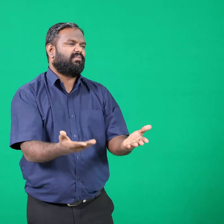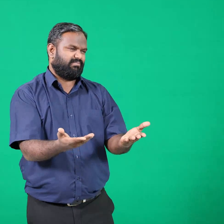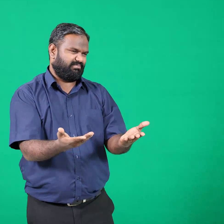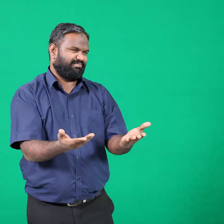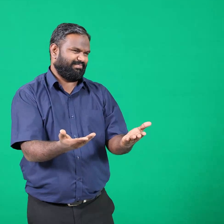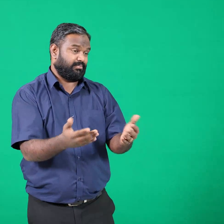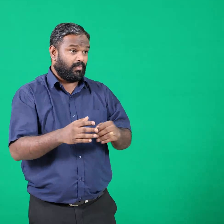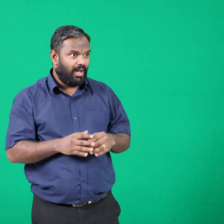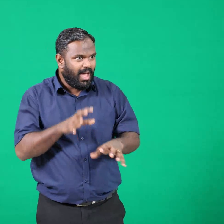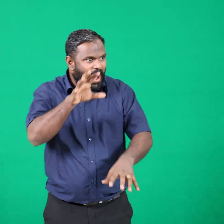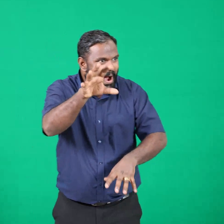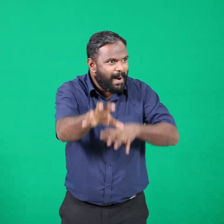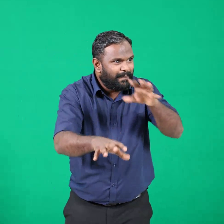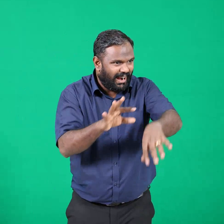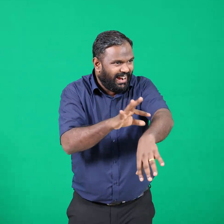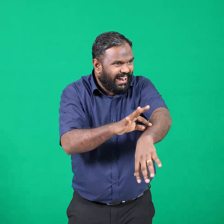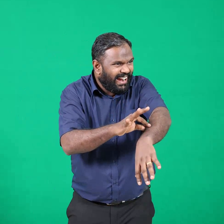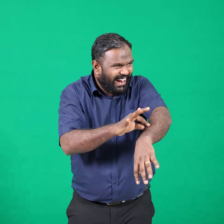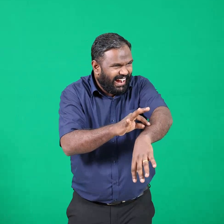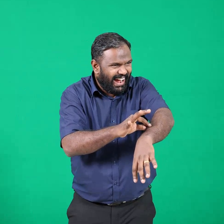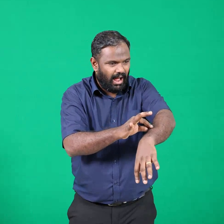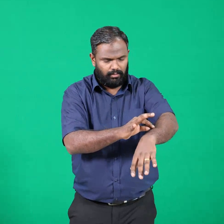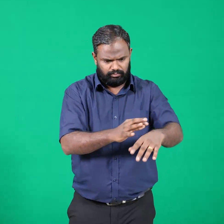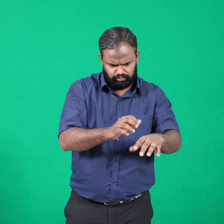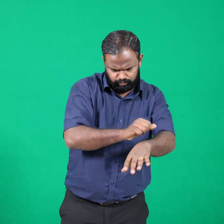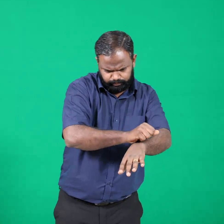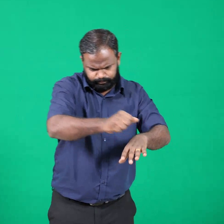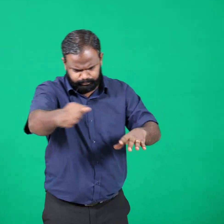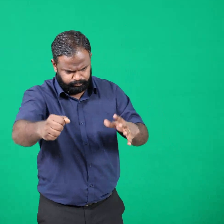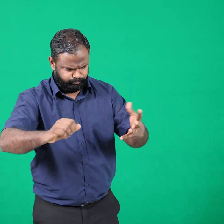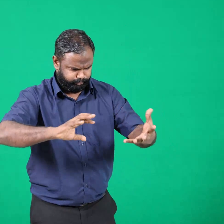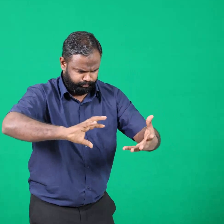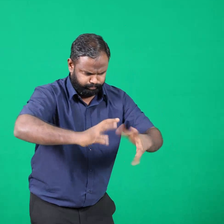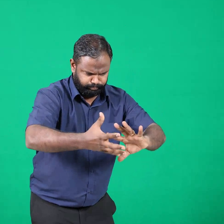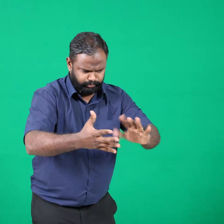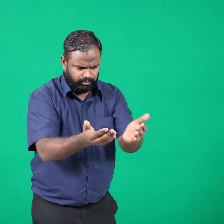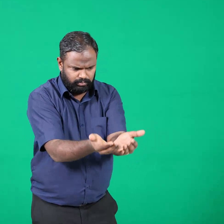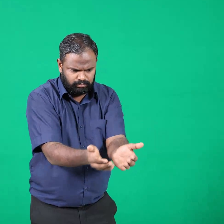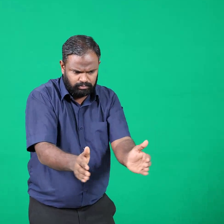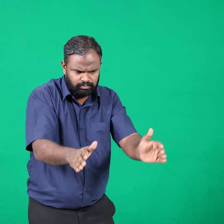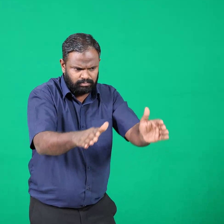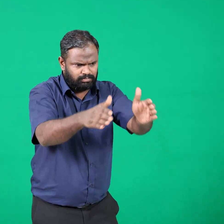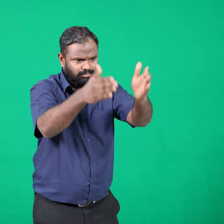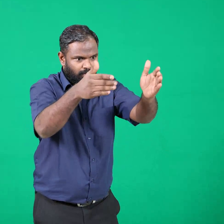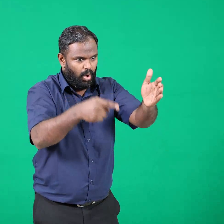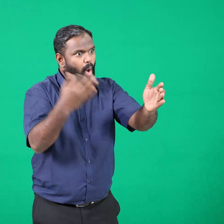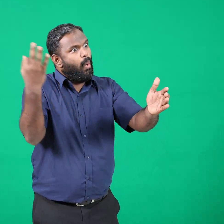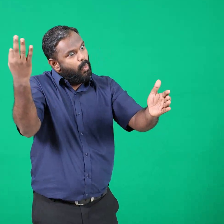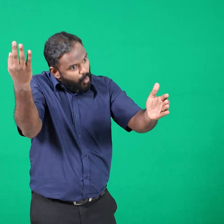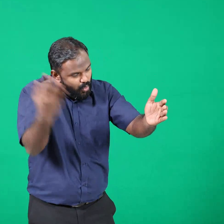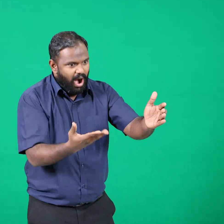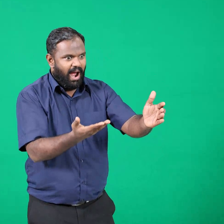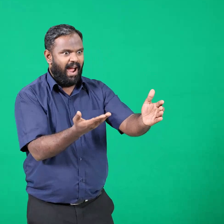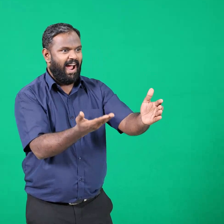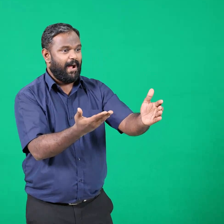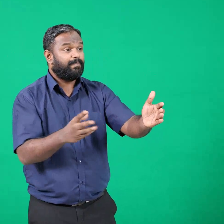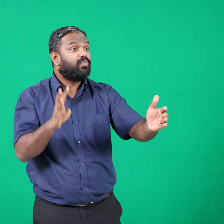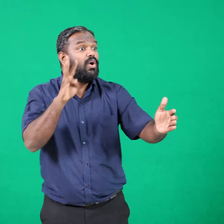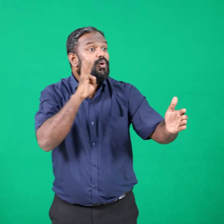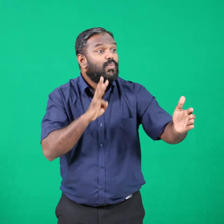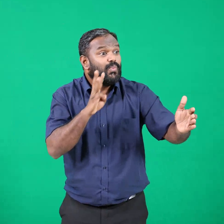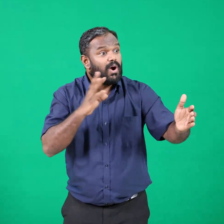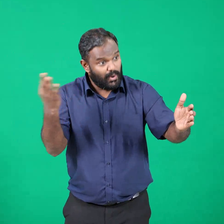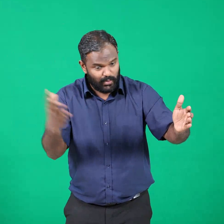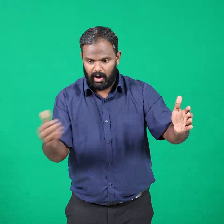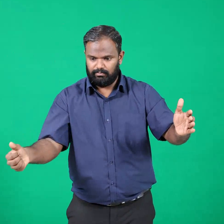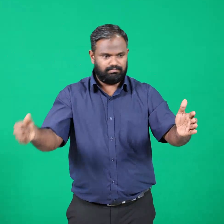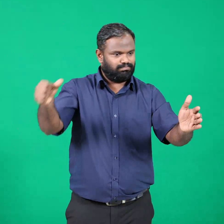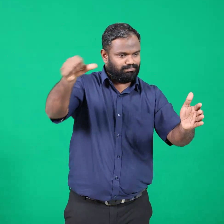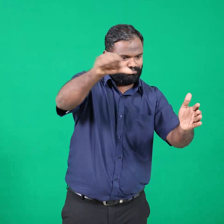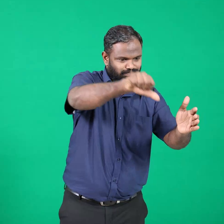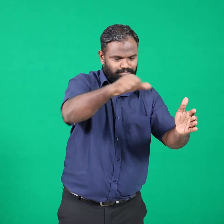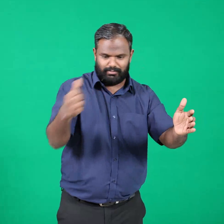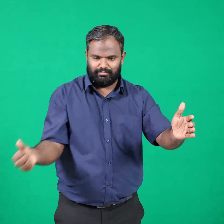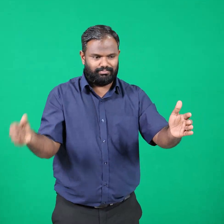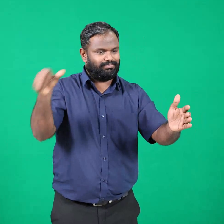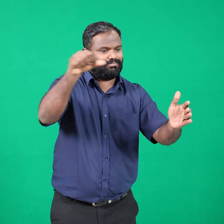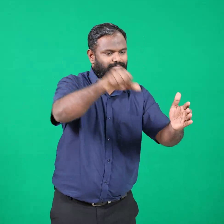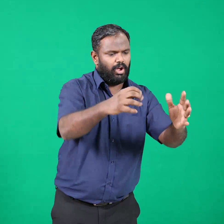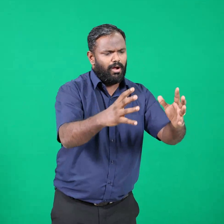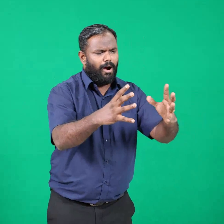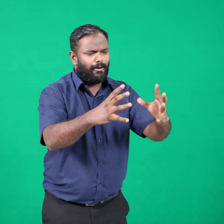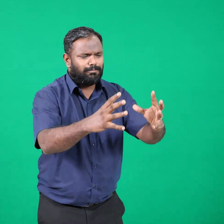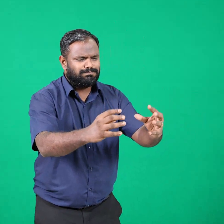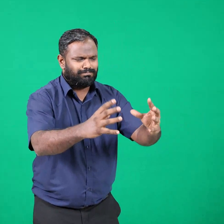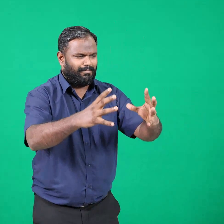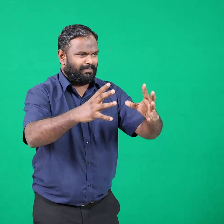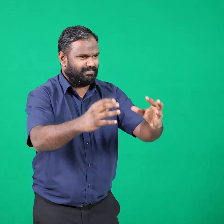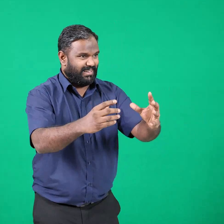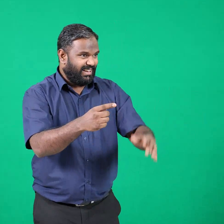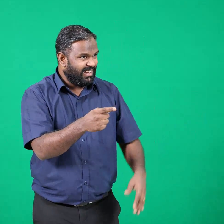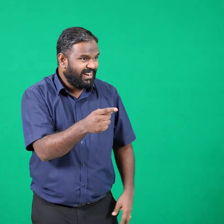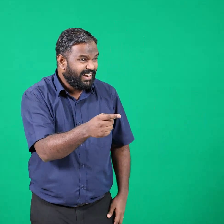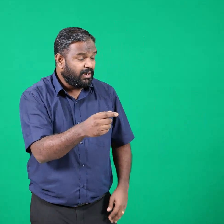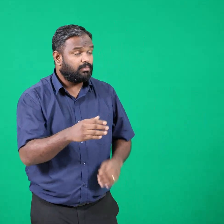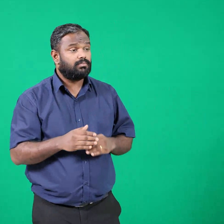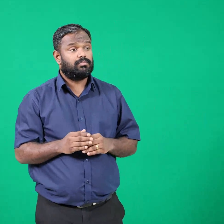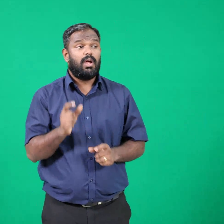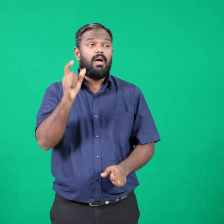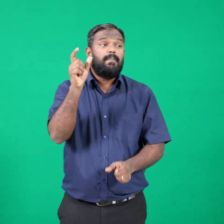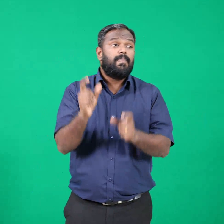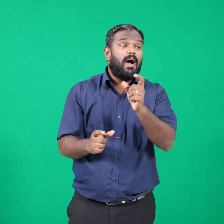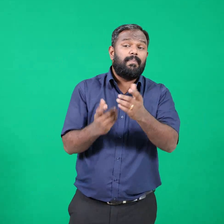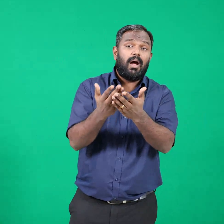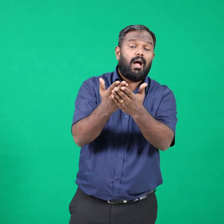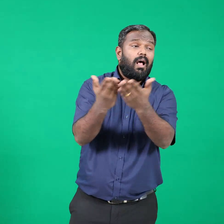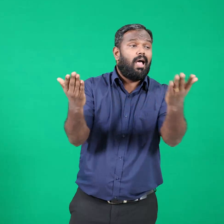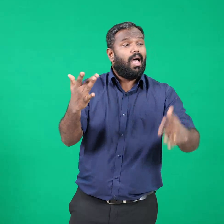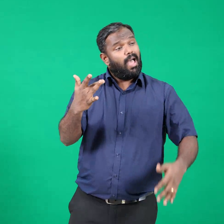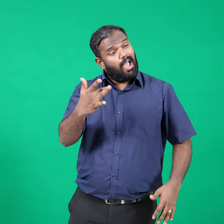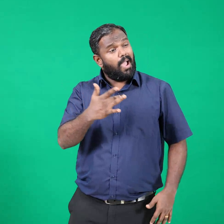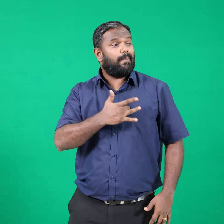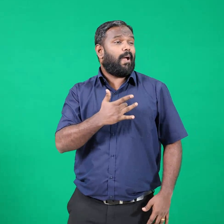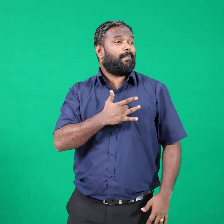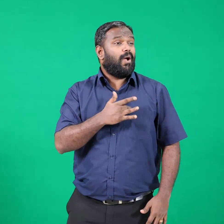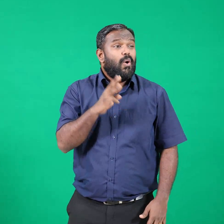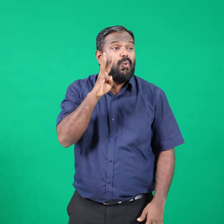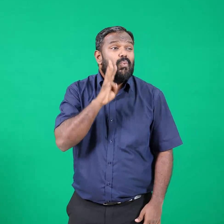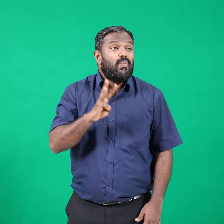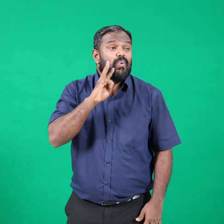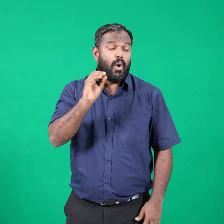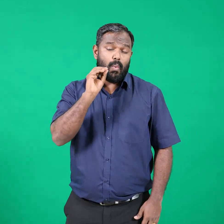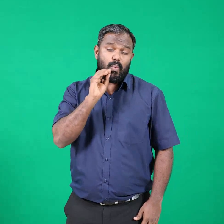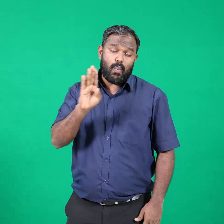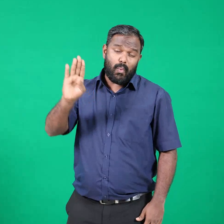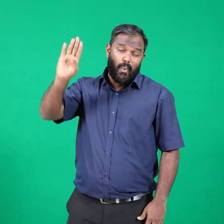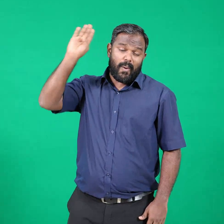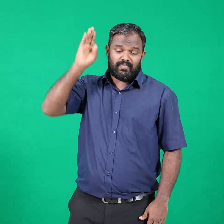Instead, new wine is poured into new wineskins.